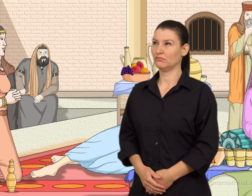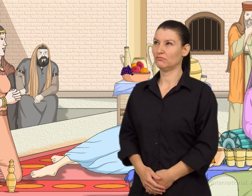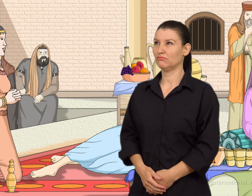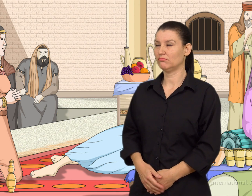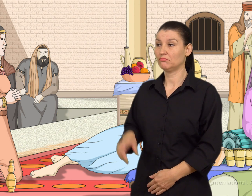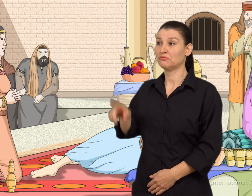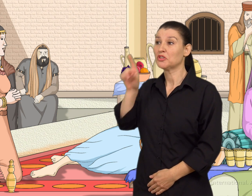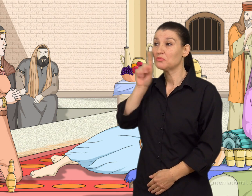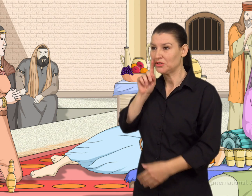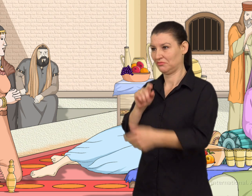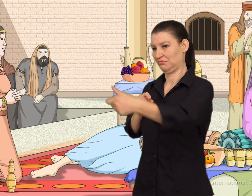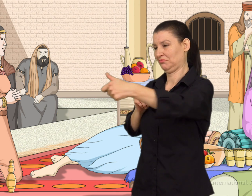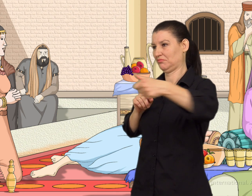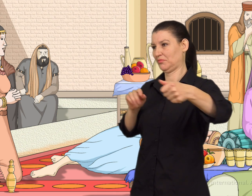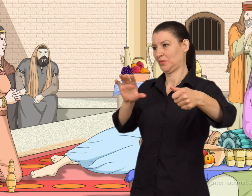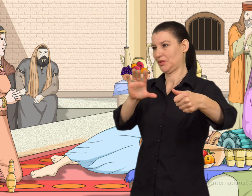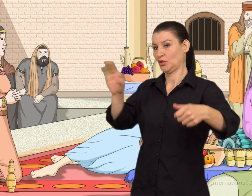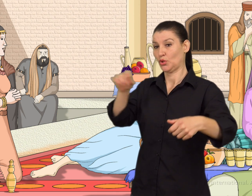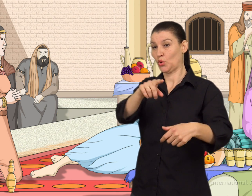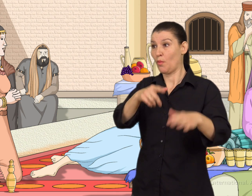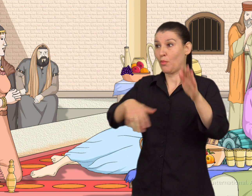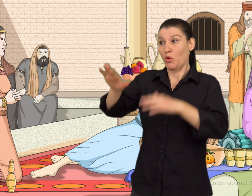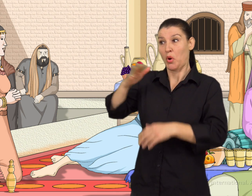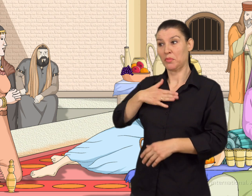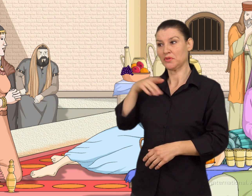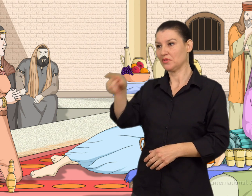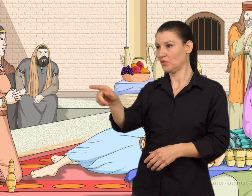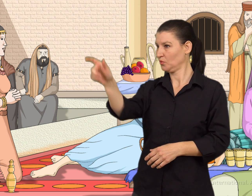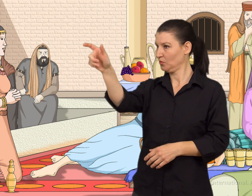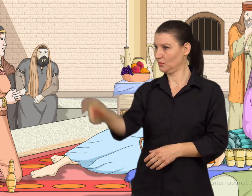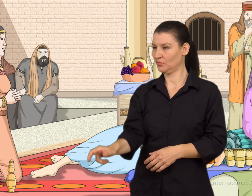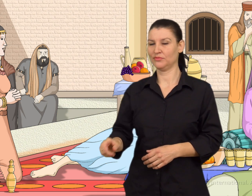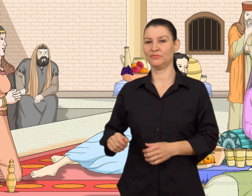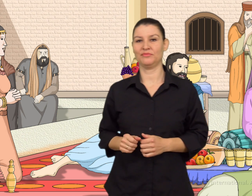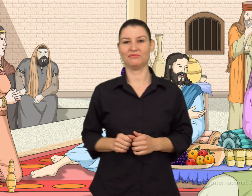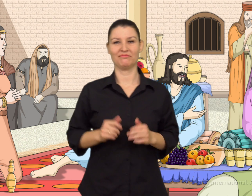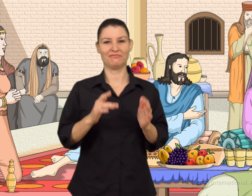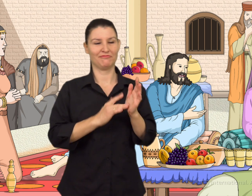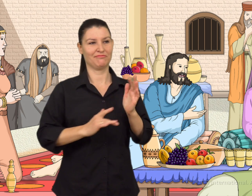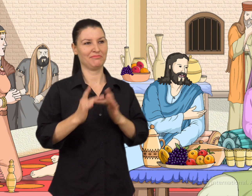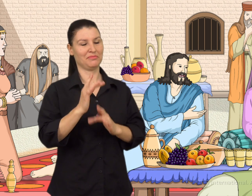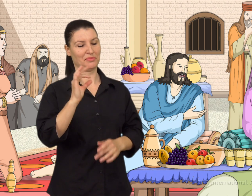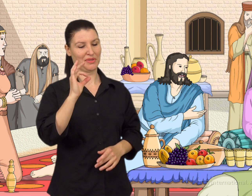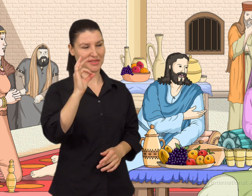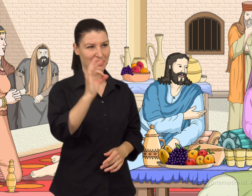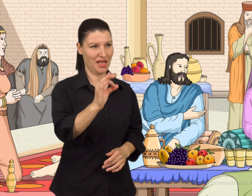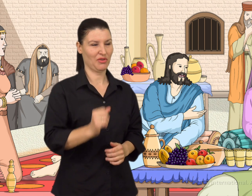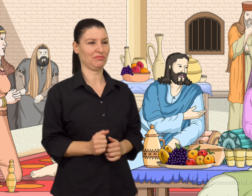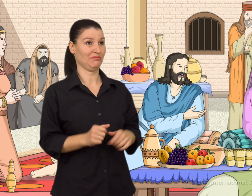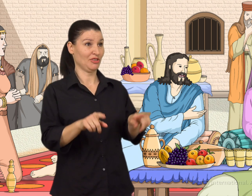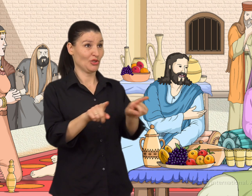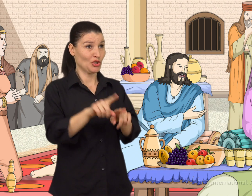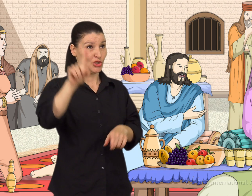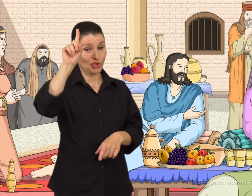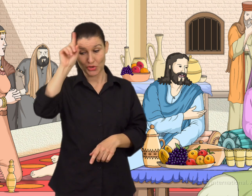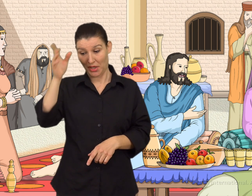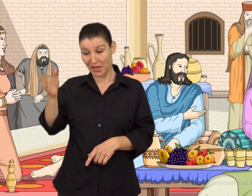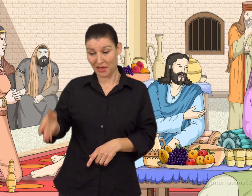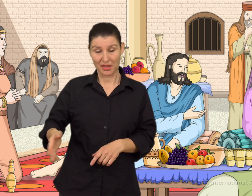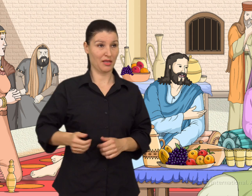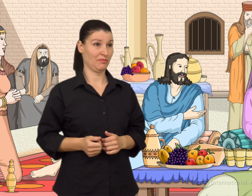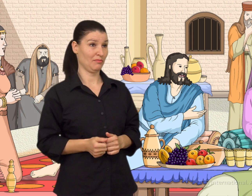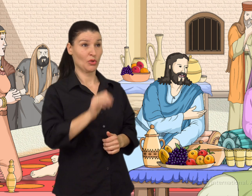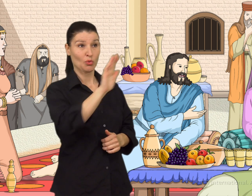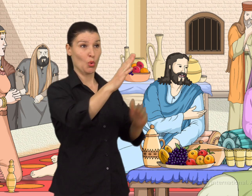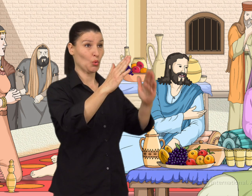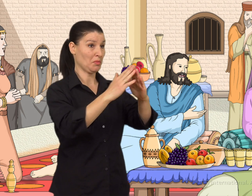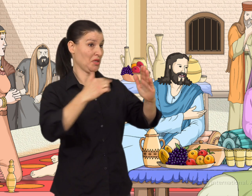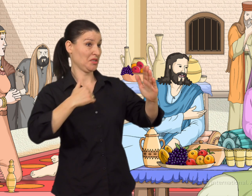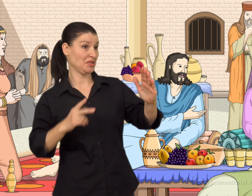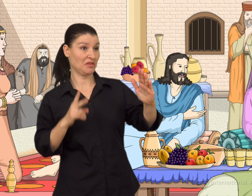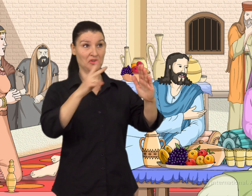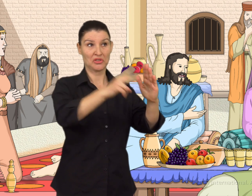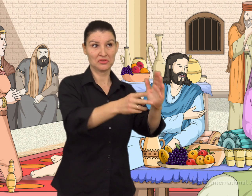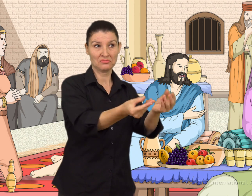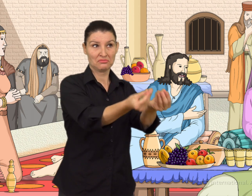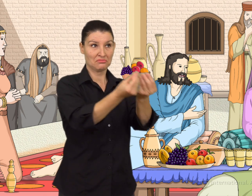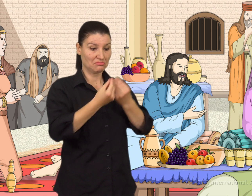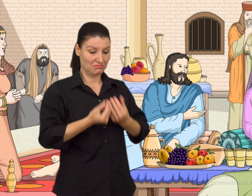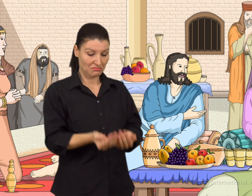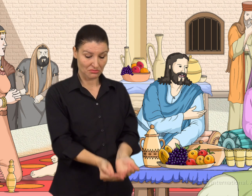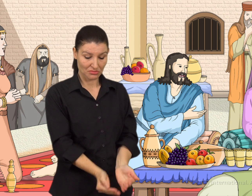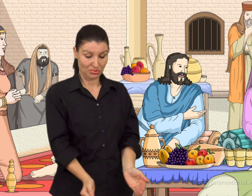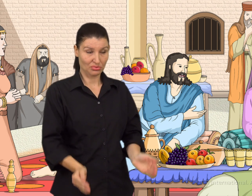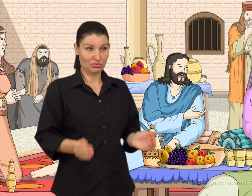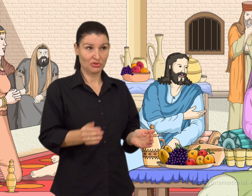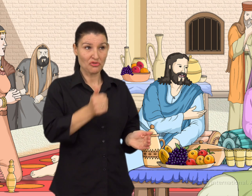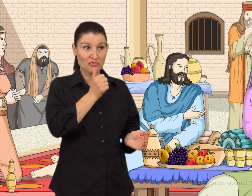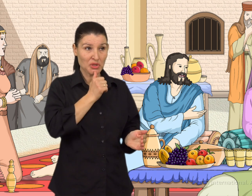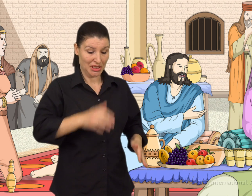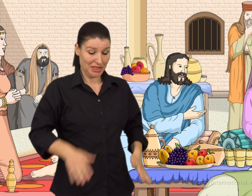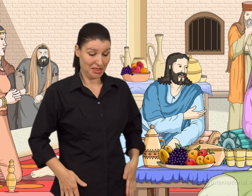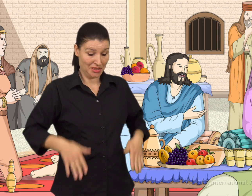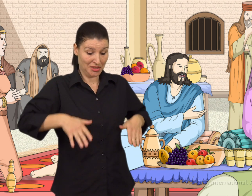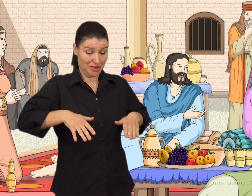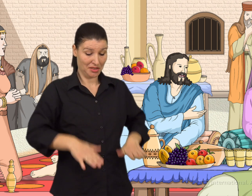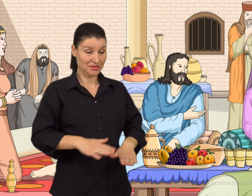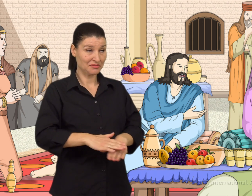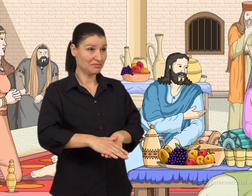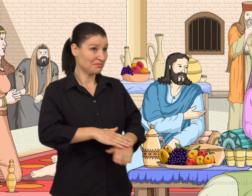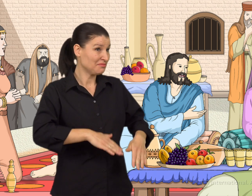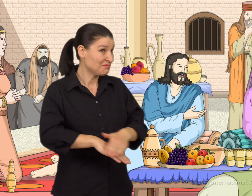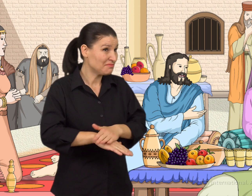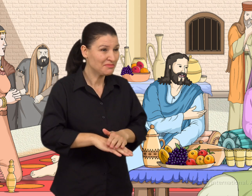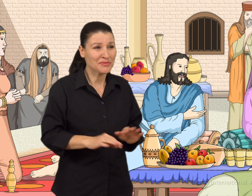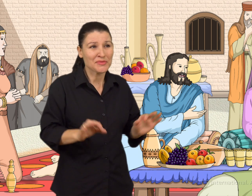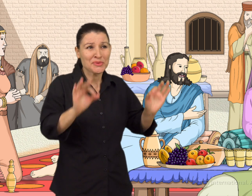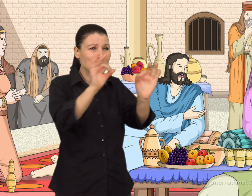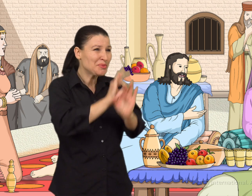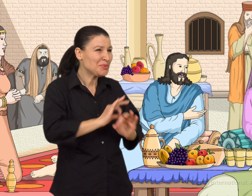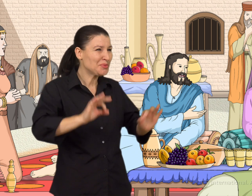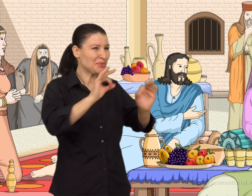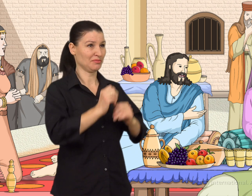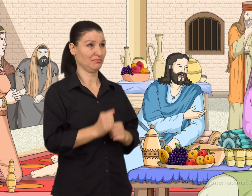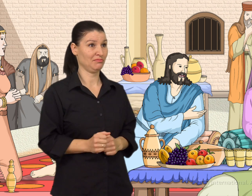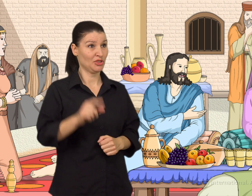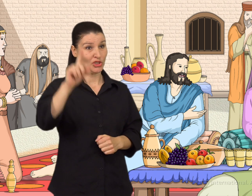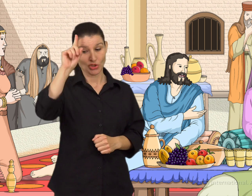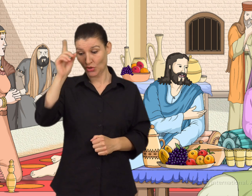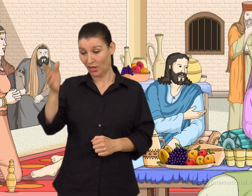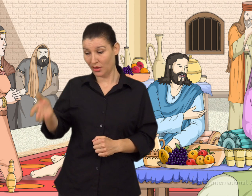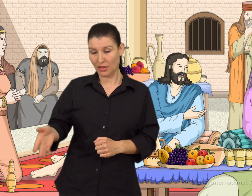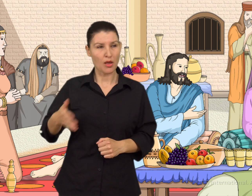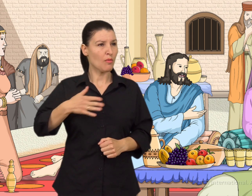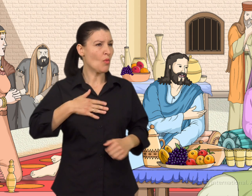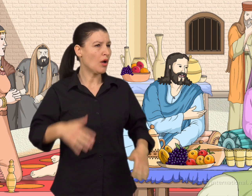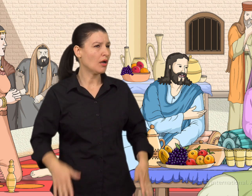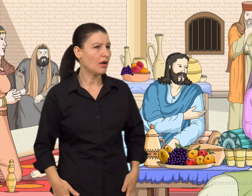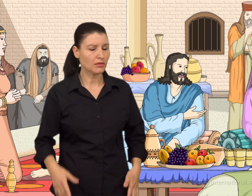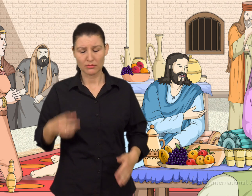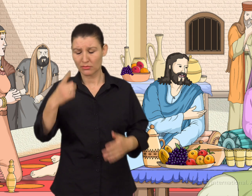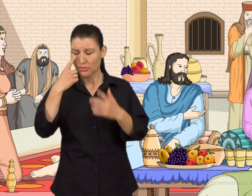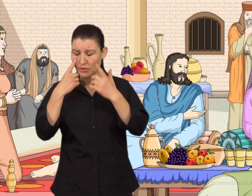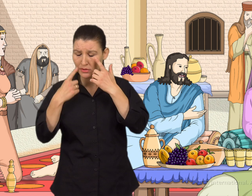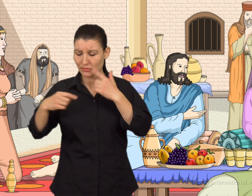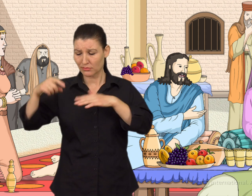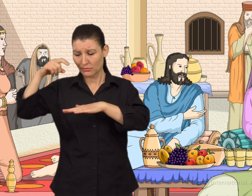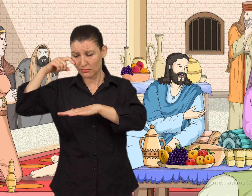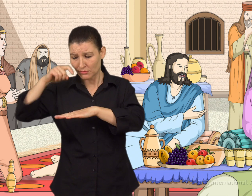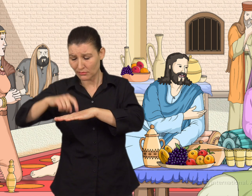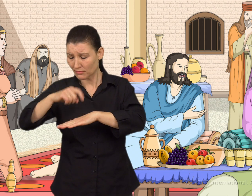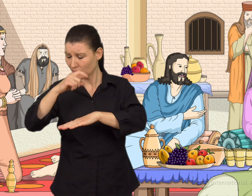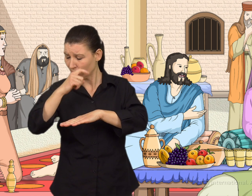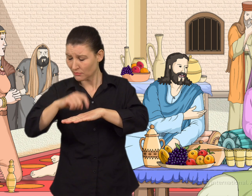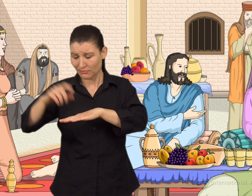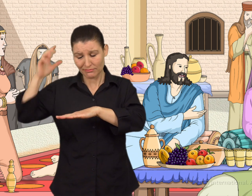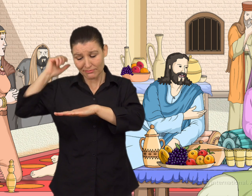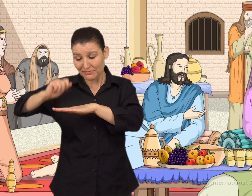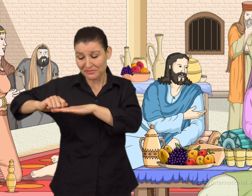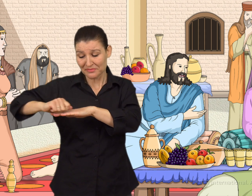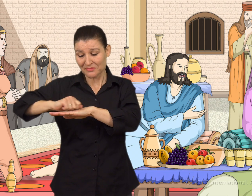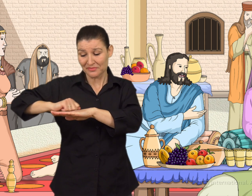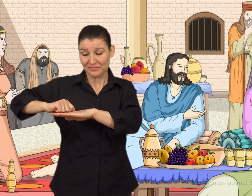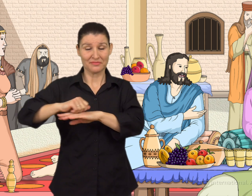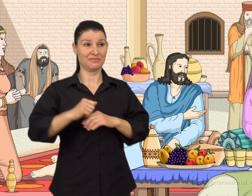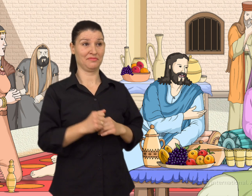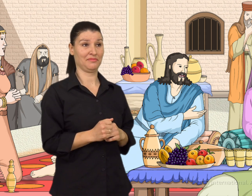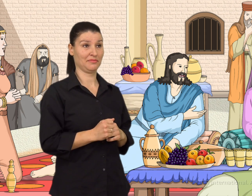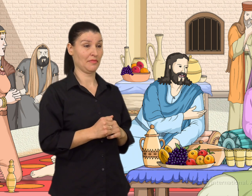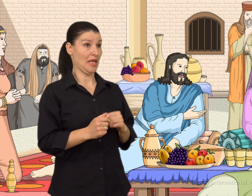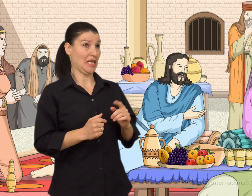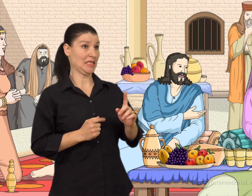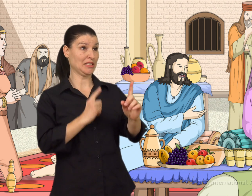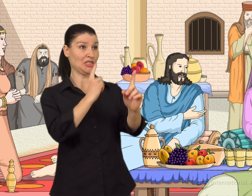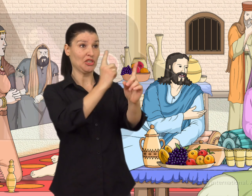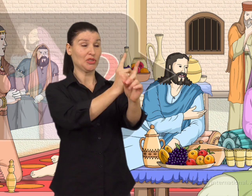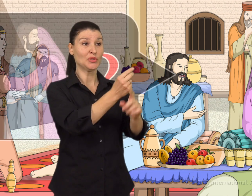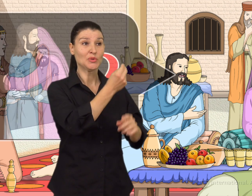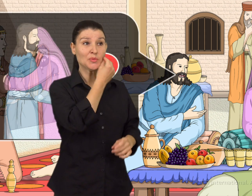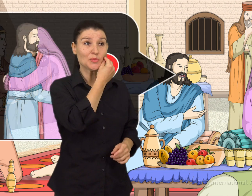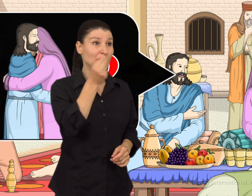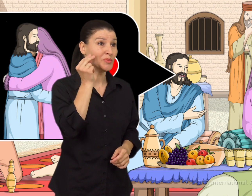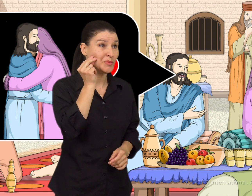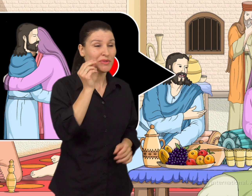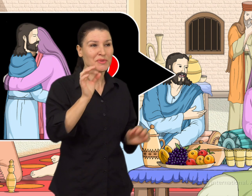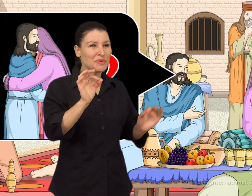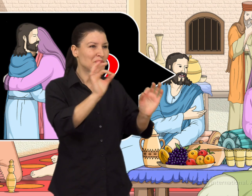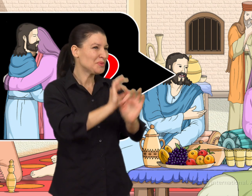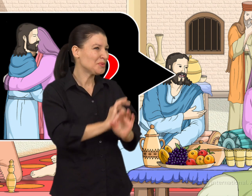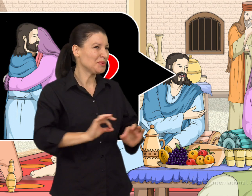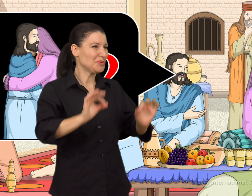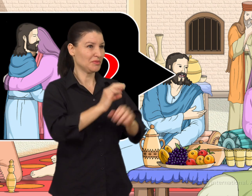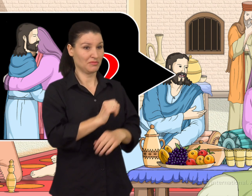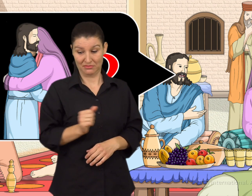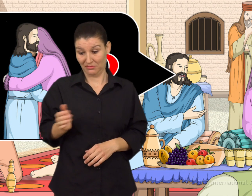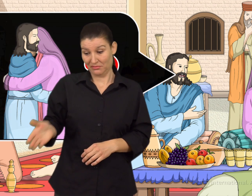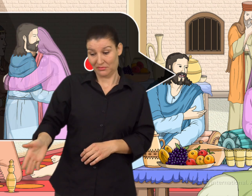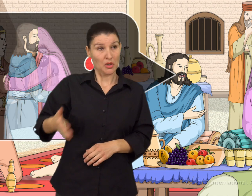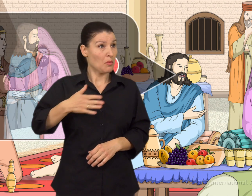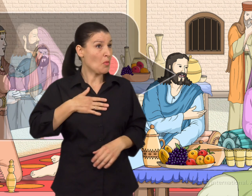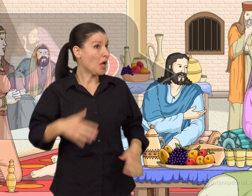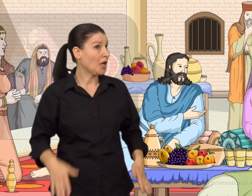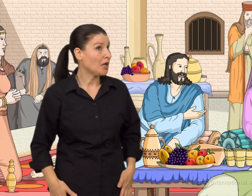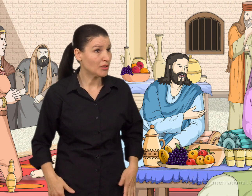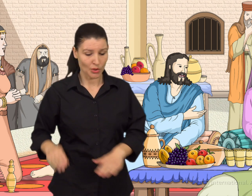And turning toward the woman, He said to Simon, “Do you see this woman? When I entered your house, you did not give Me water for My feet, but she wet My feet with her tears and wiped them with her hair.